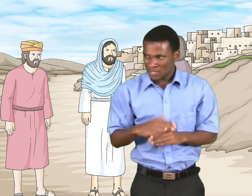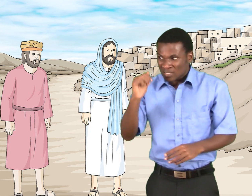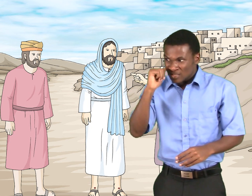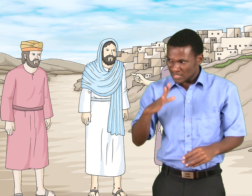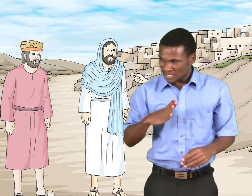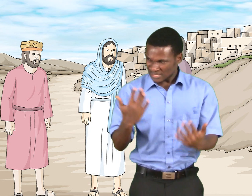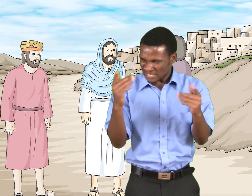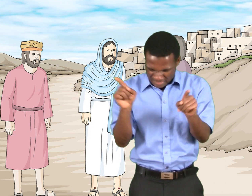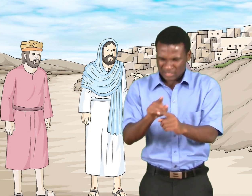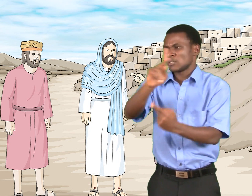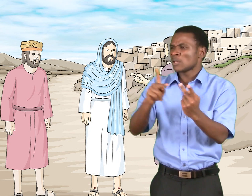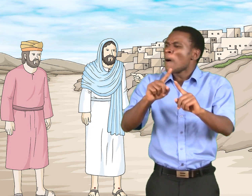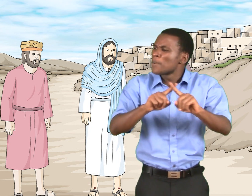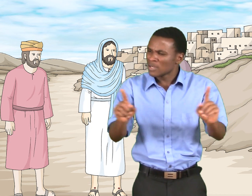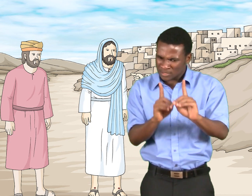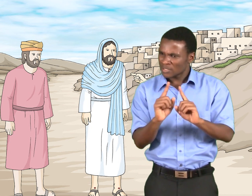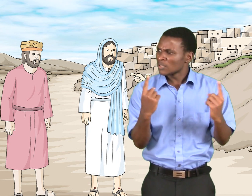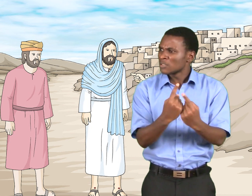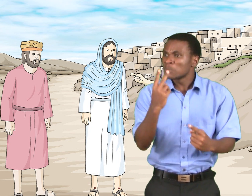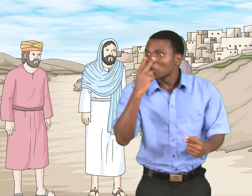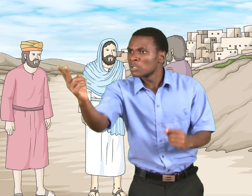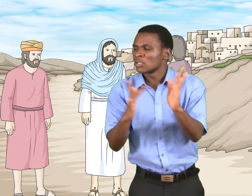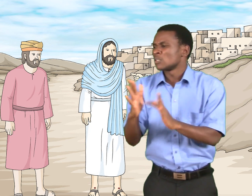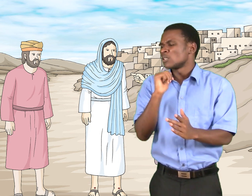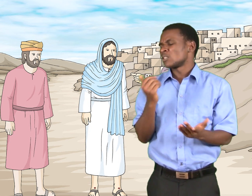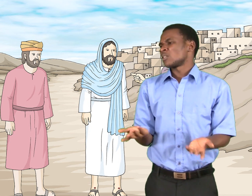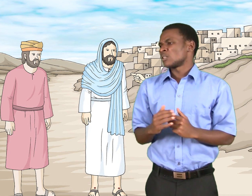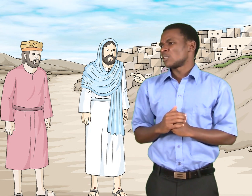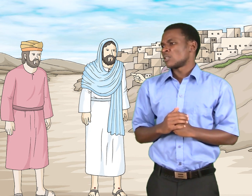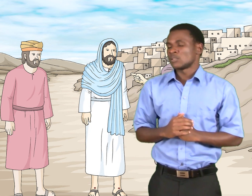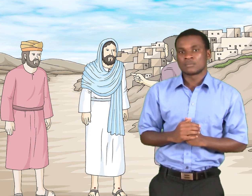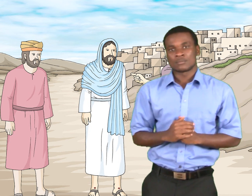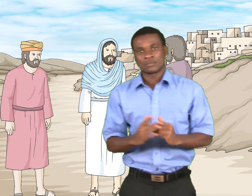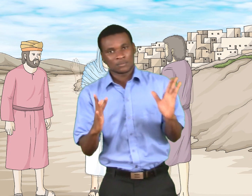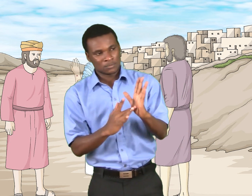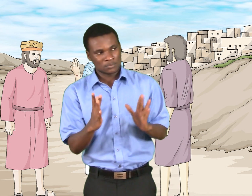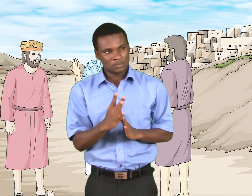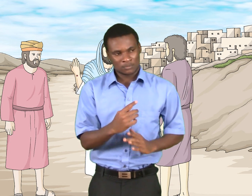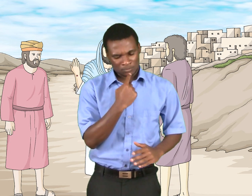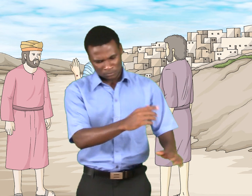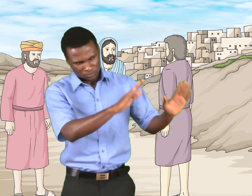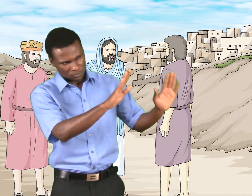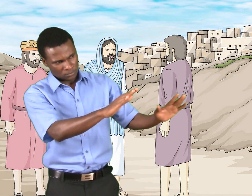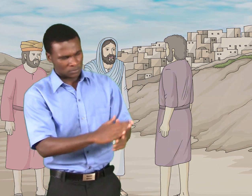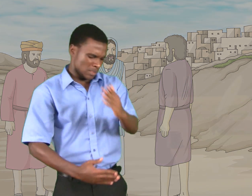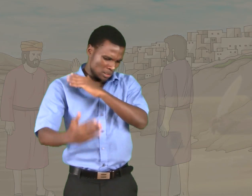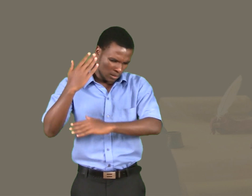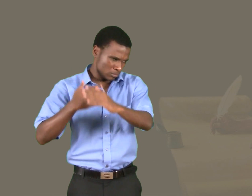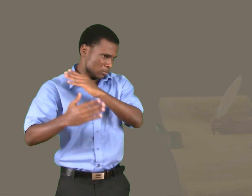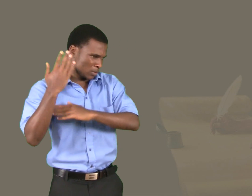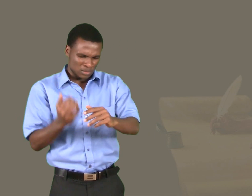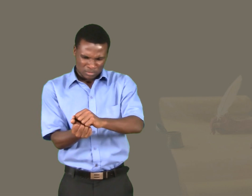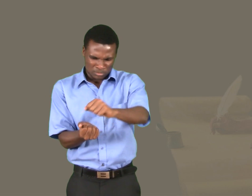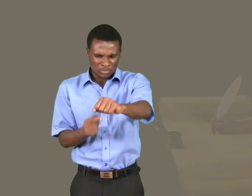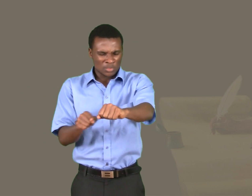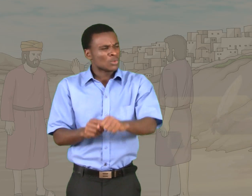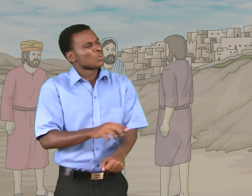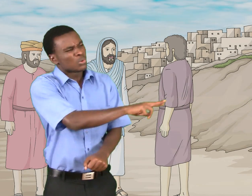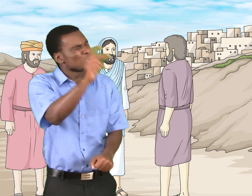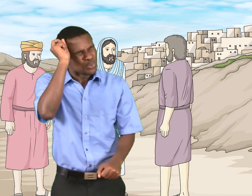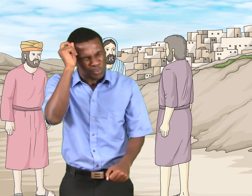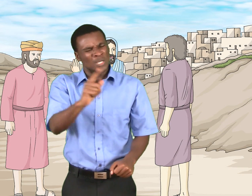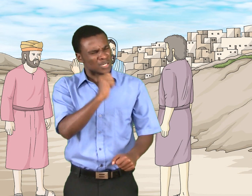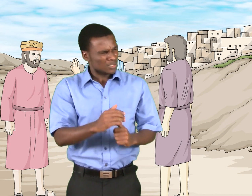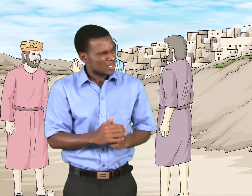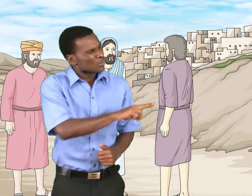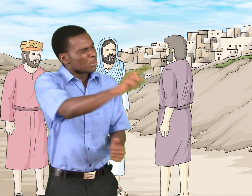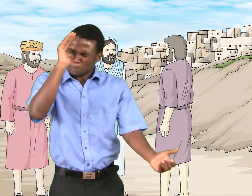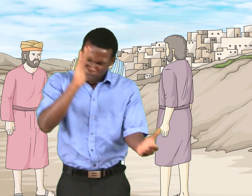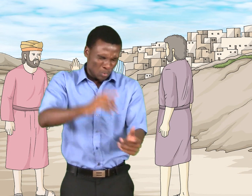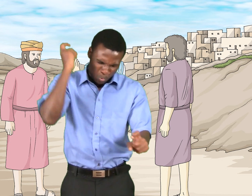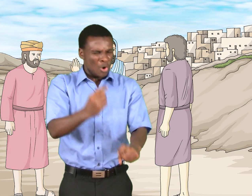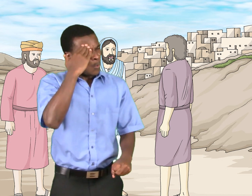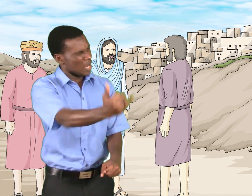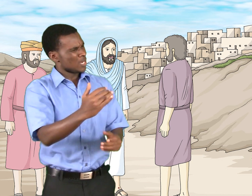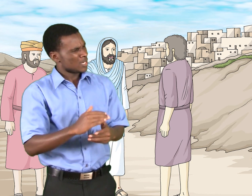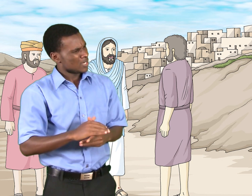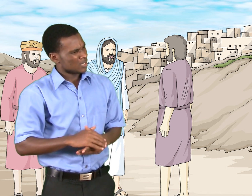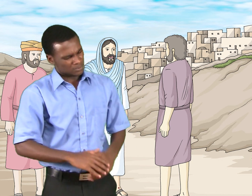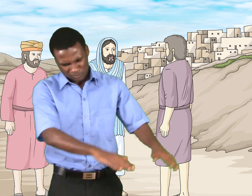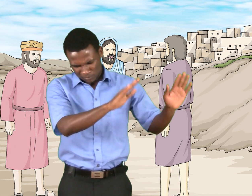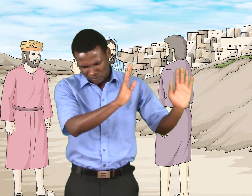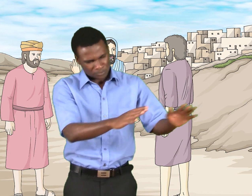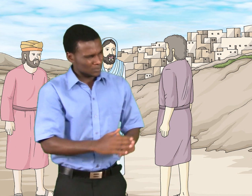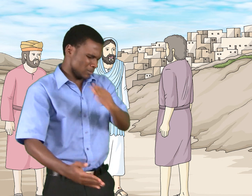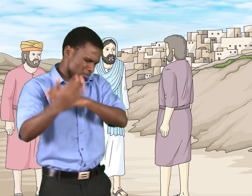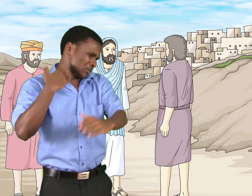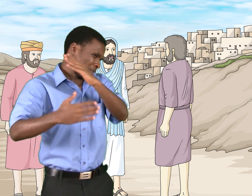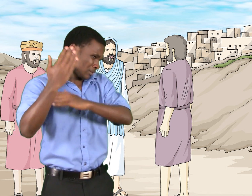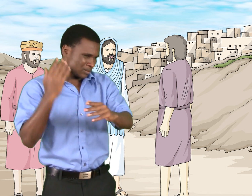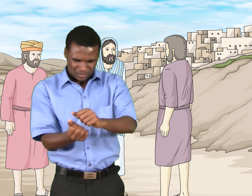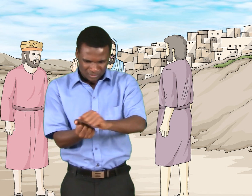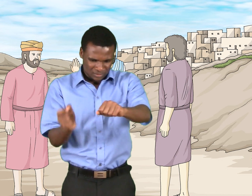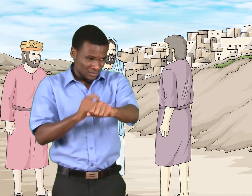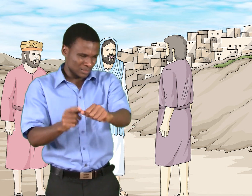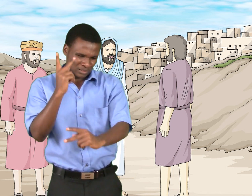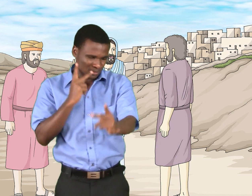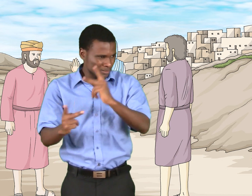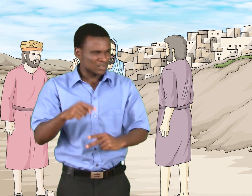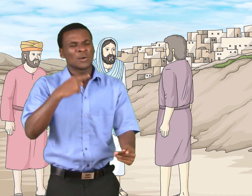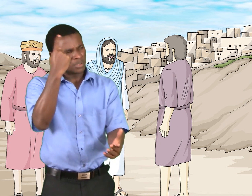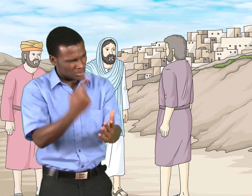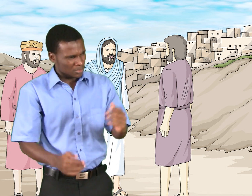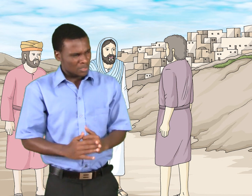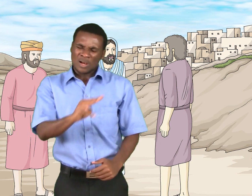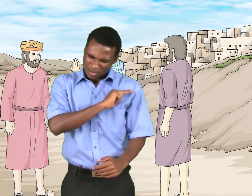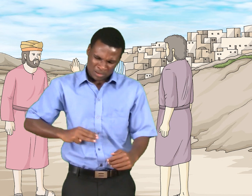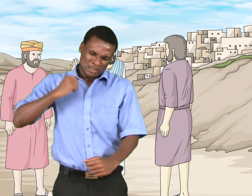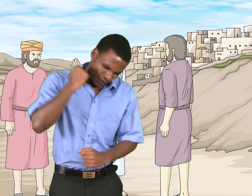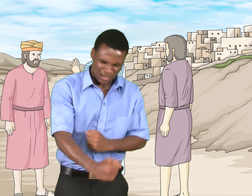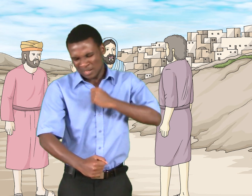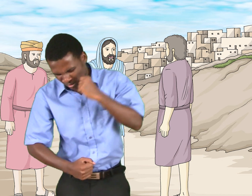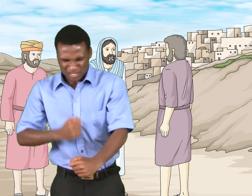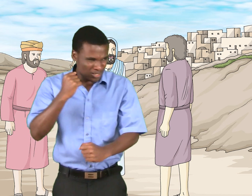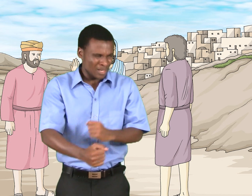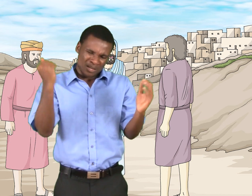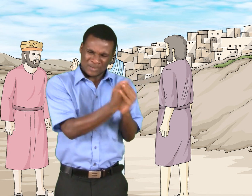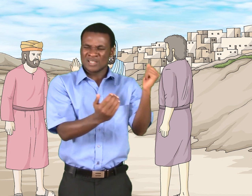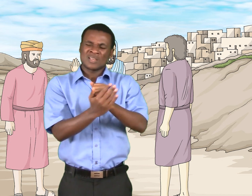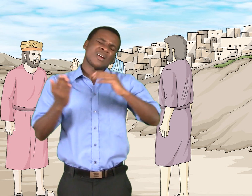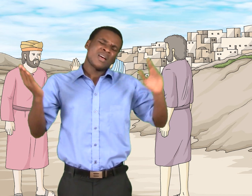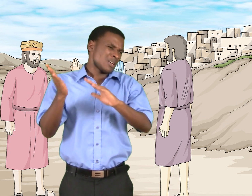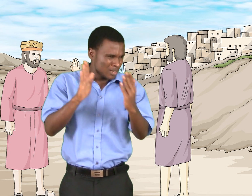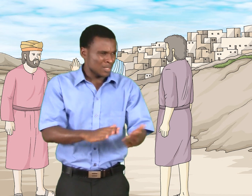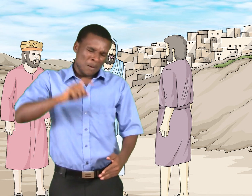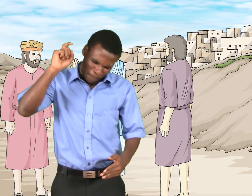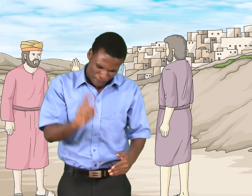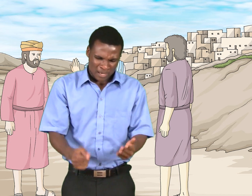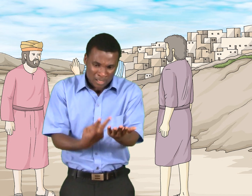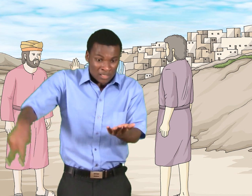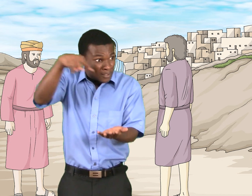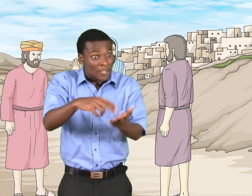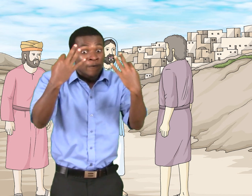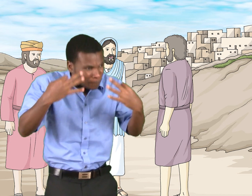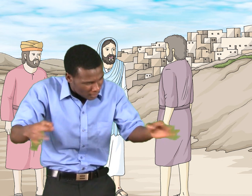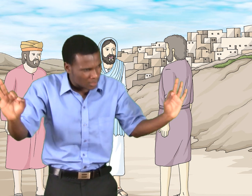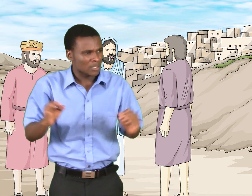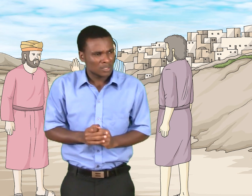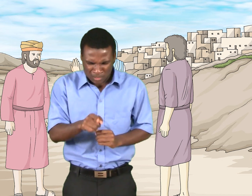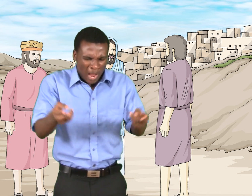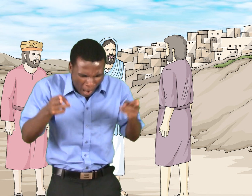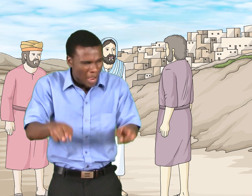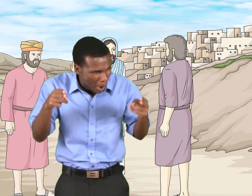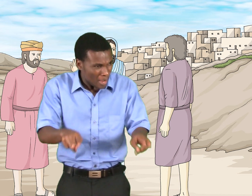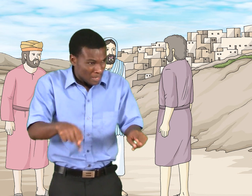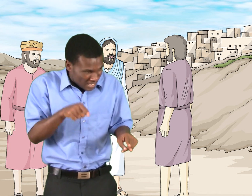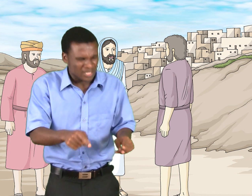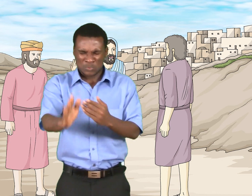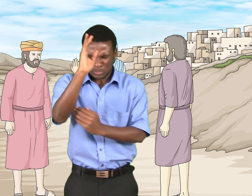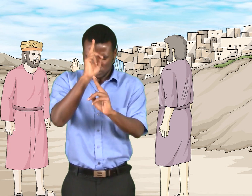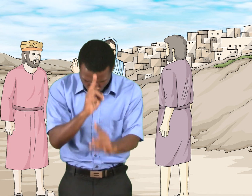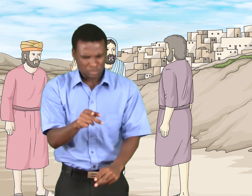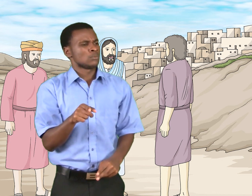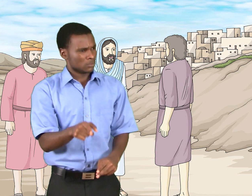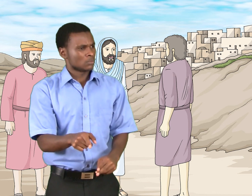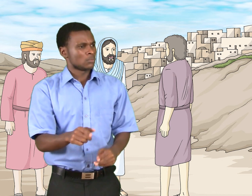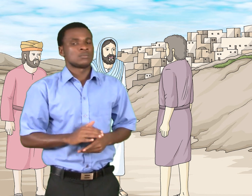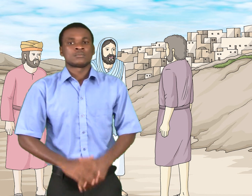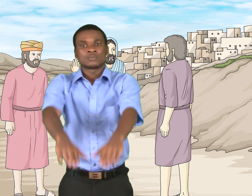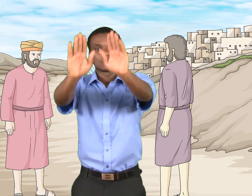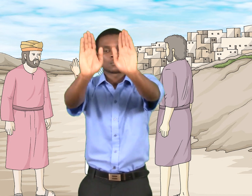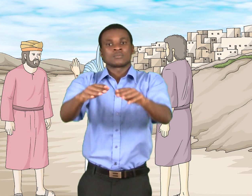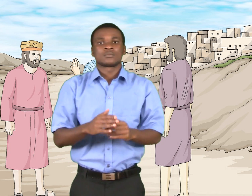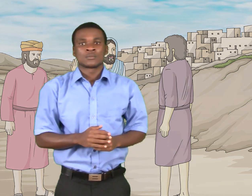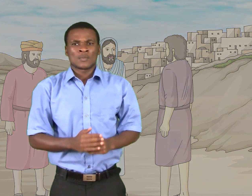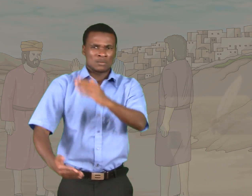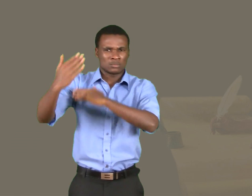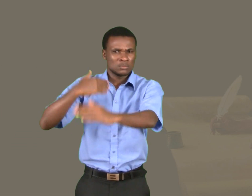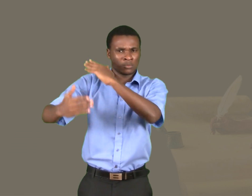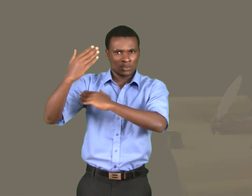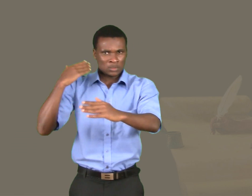Then Jesus said to them, “O foolish ones, how slow are your hearts to believe all that the prophets have spoken! Was it not necessary for the Christ to suffer these things and then to enter His glory?”